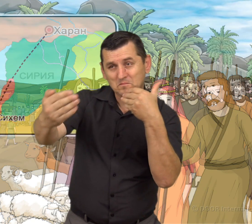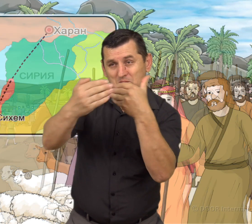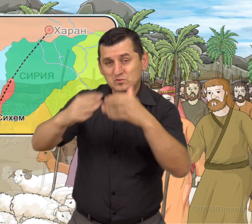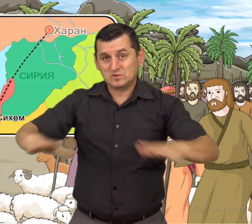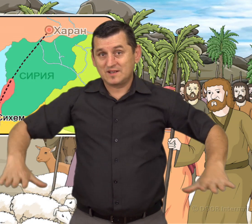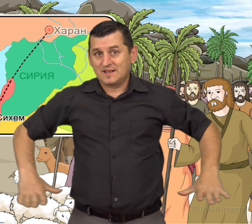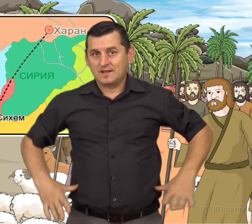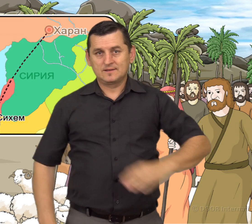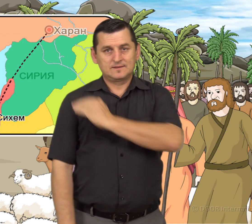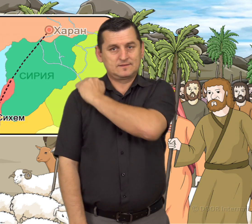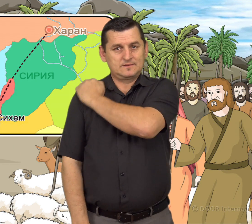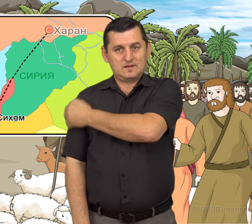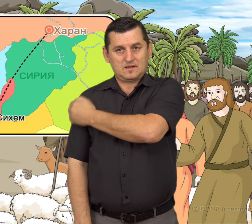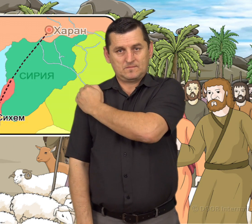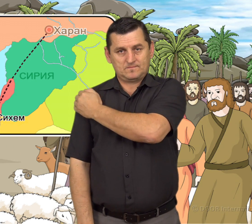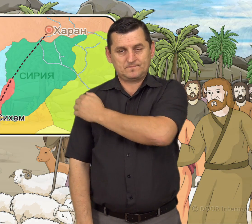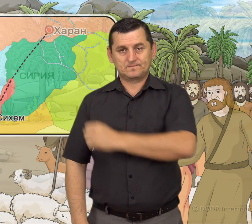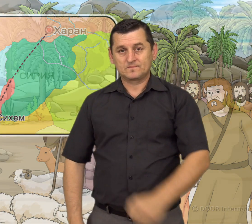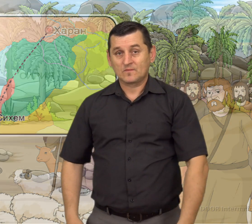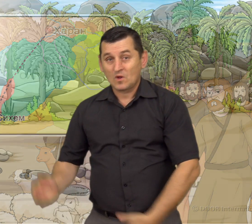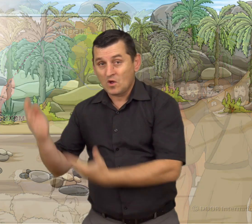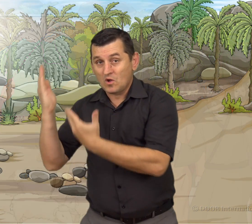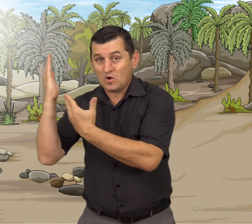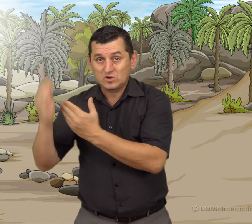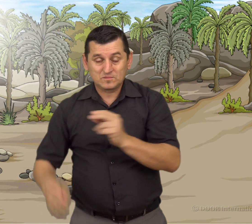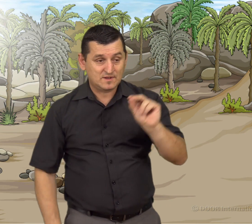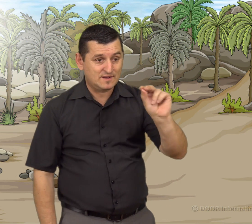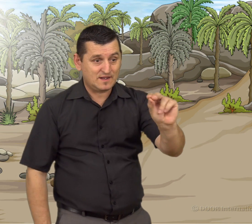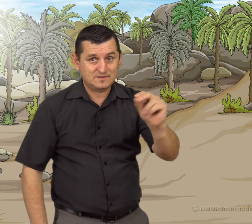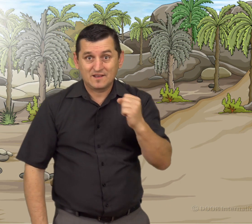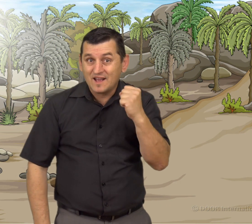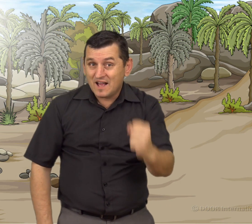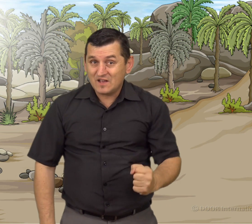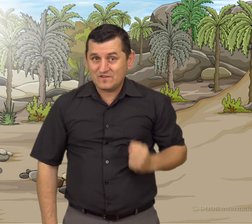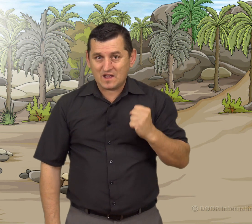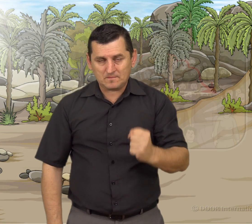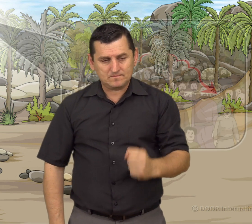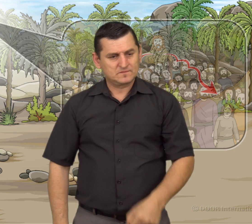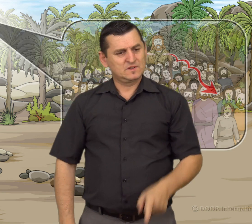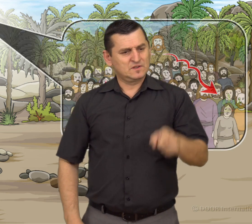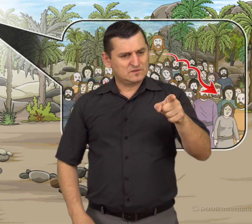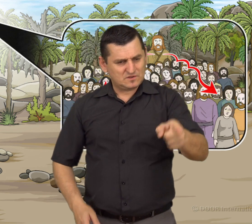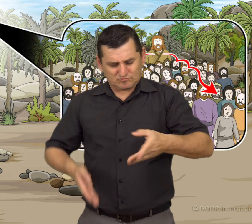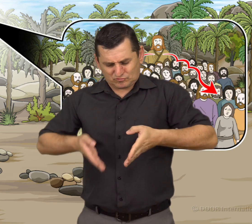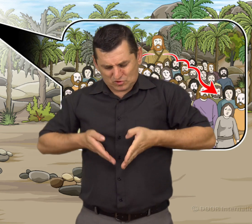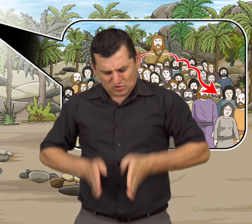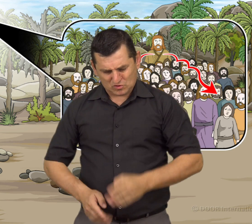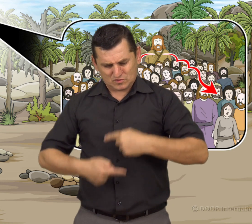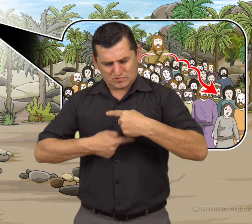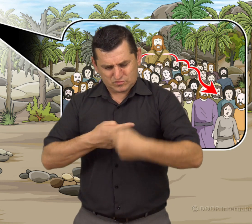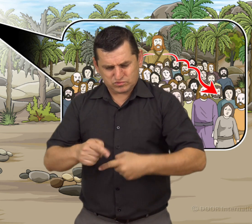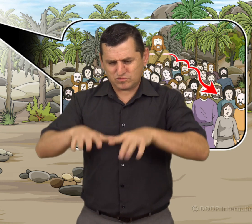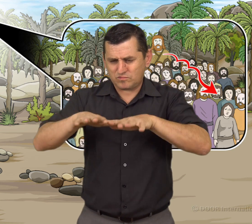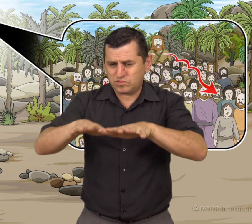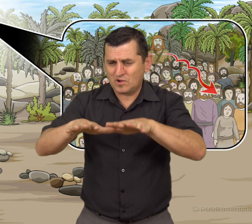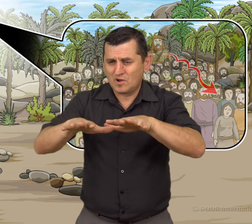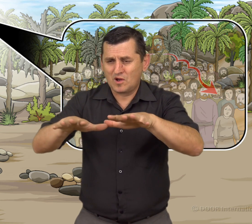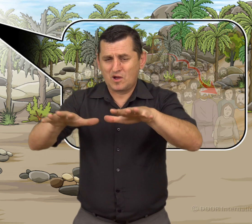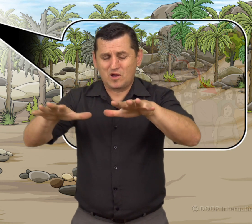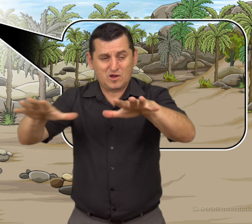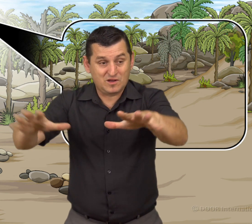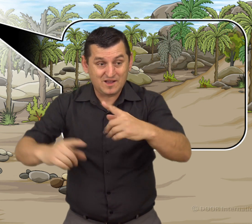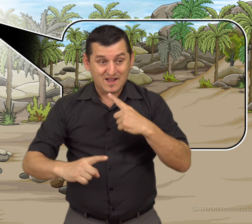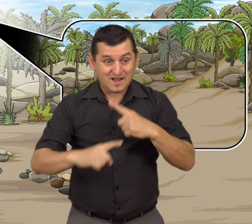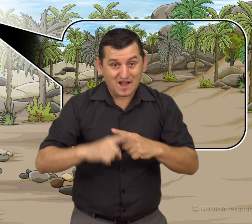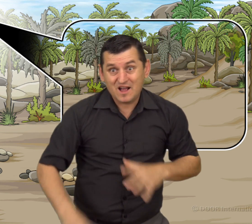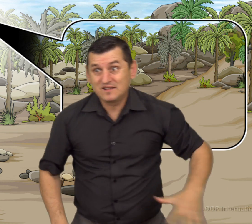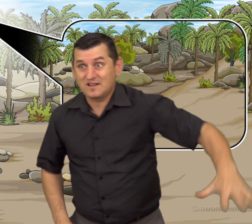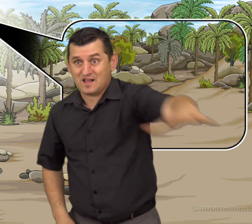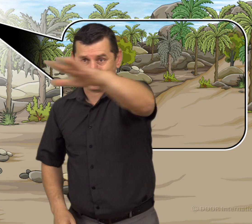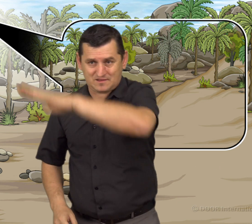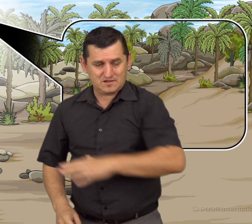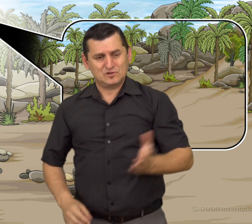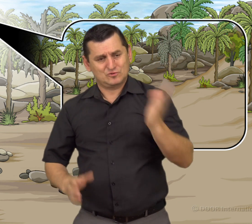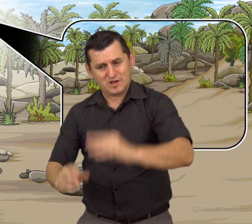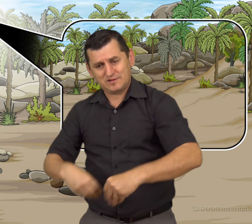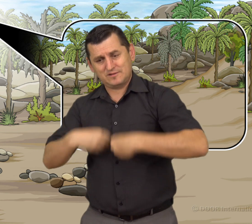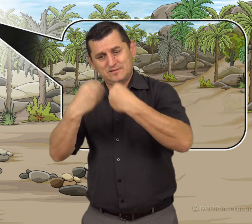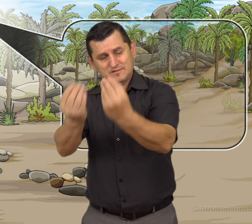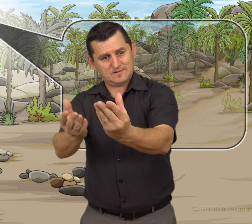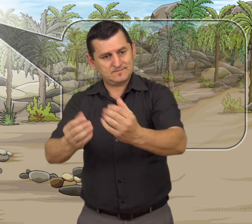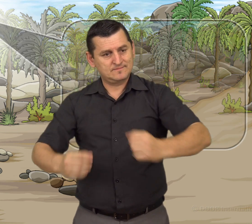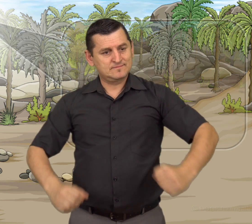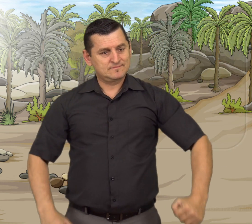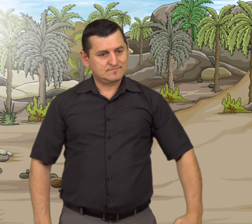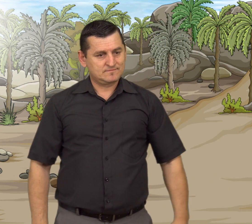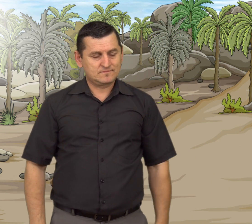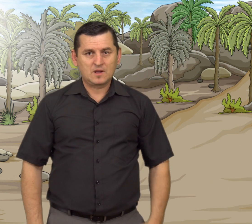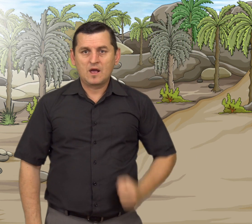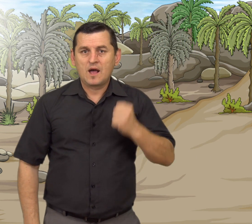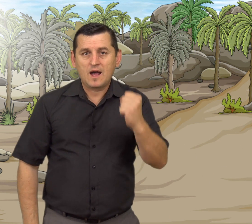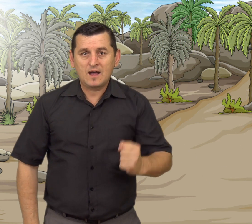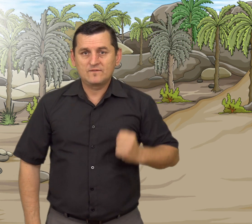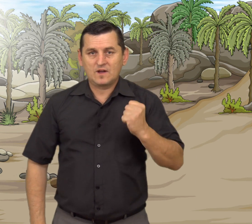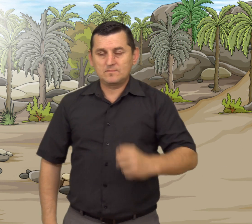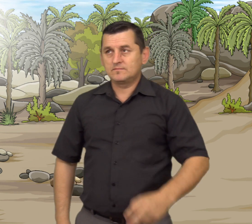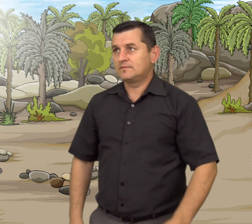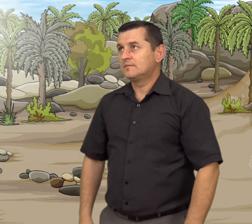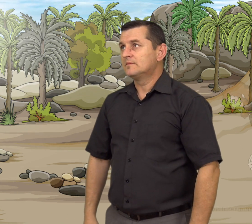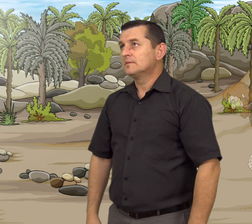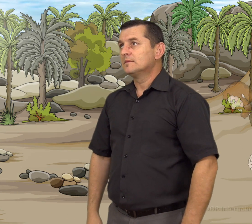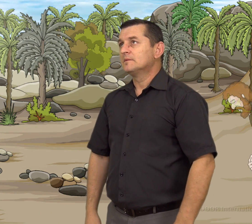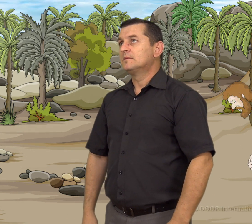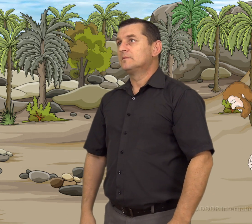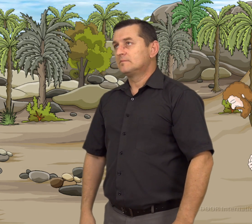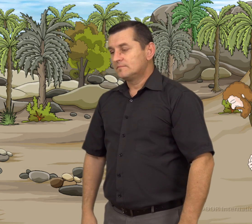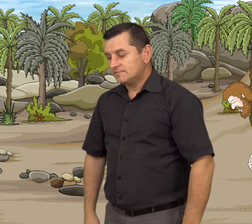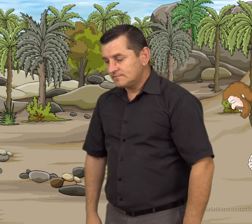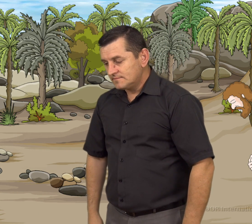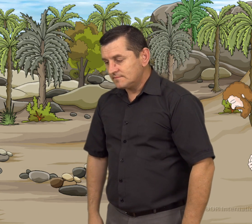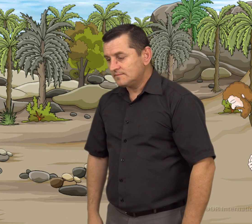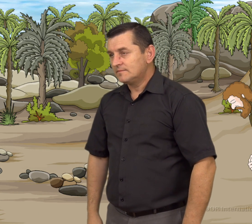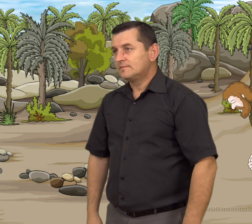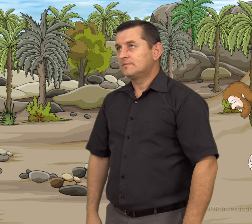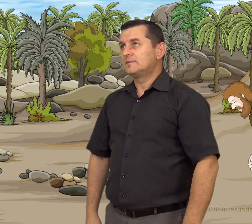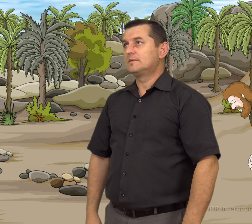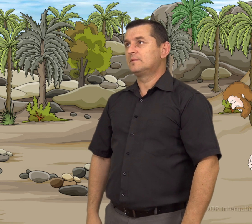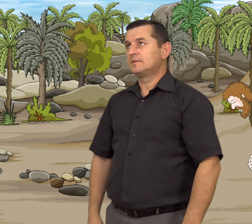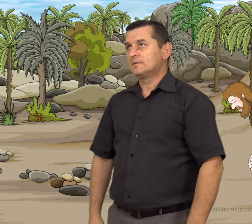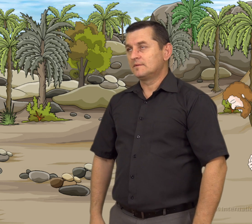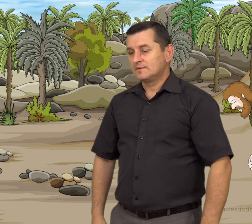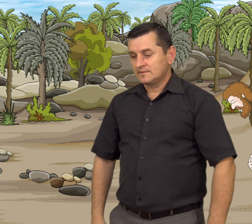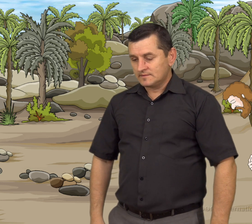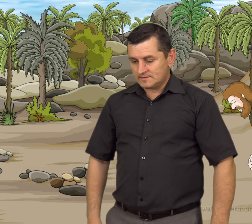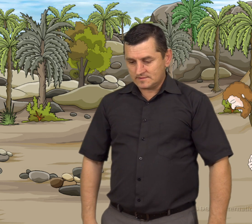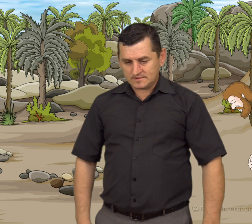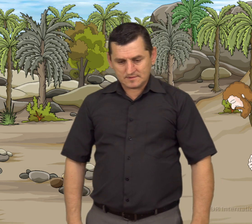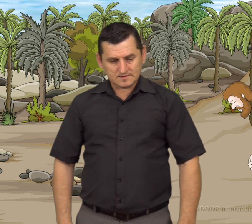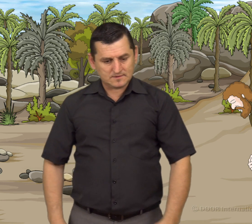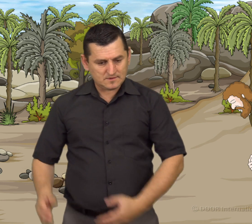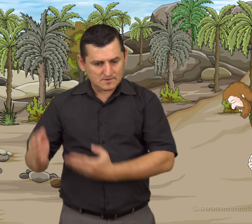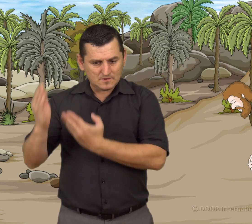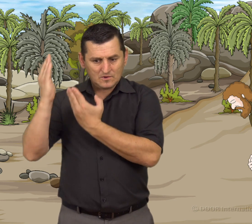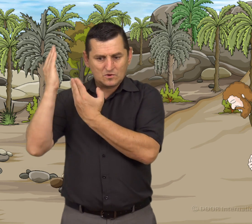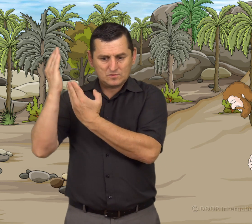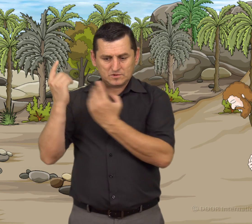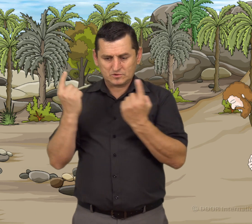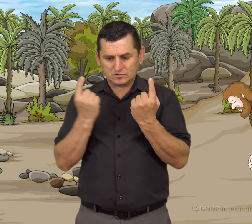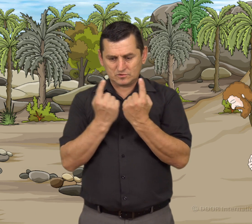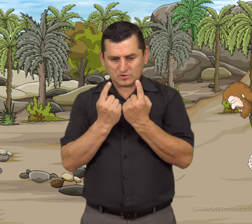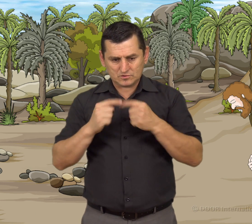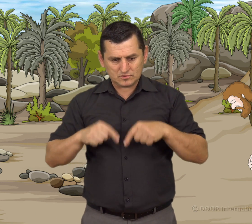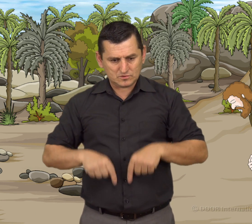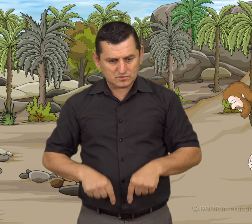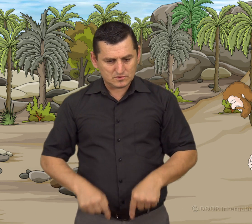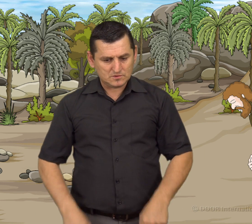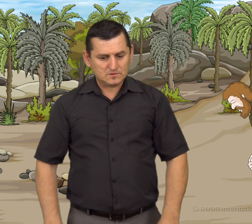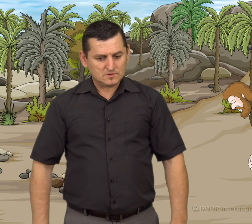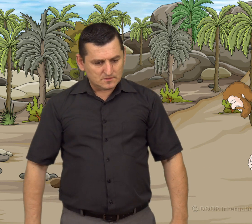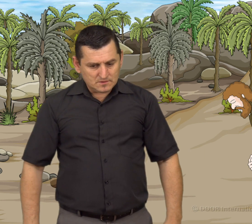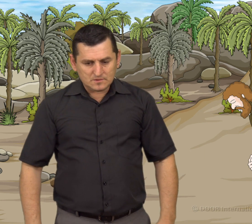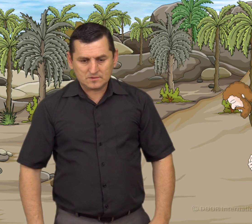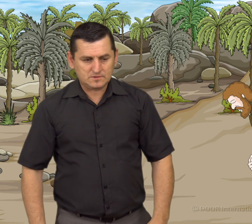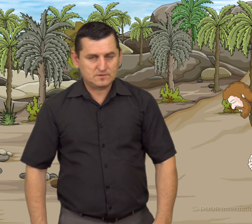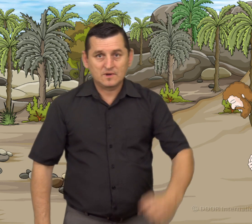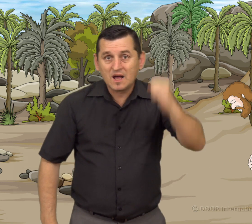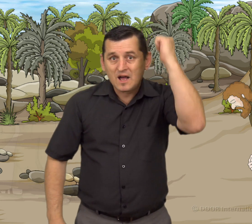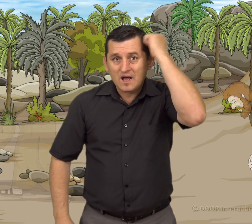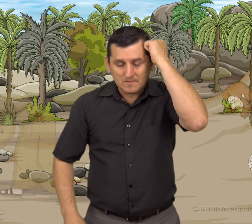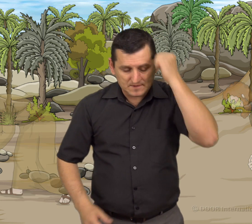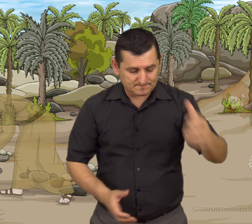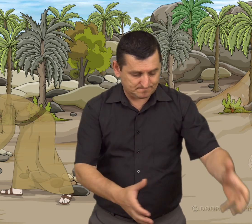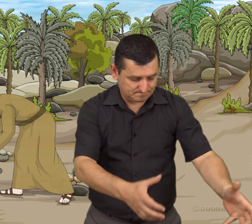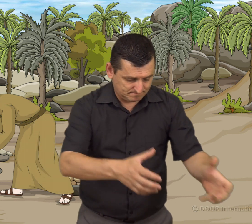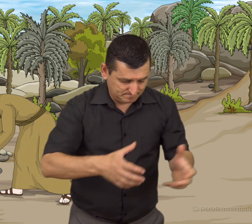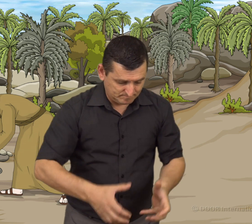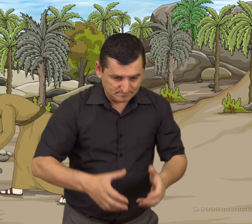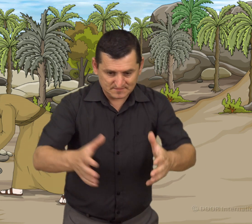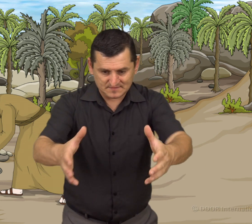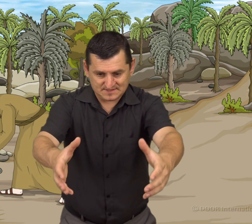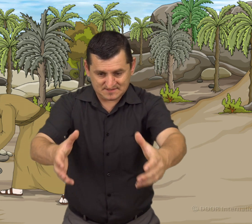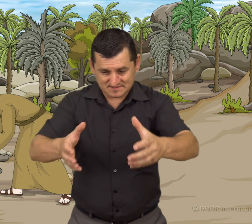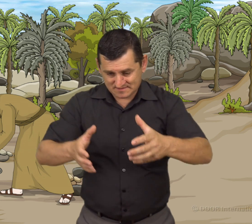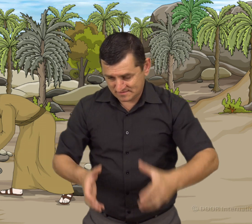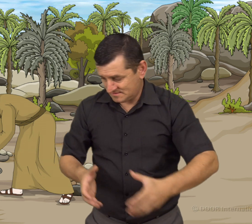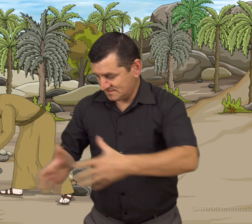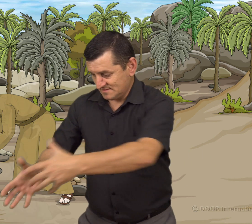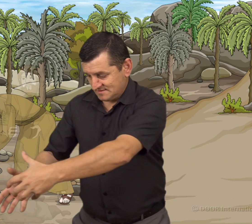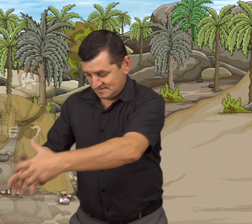Then the LORD appeared to Abram and said, “I will give this land to your offspring.”